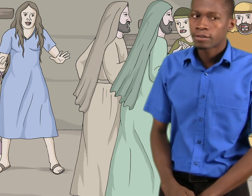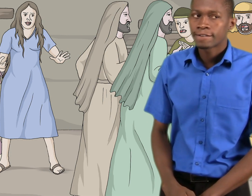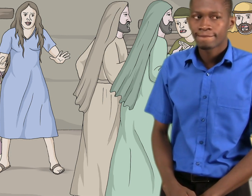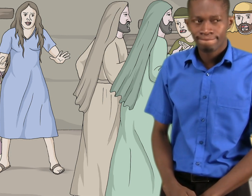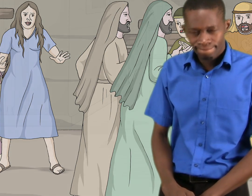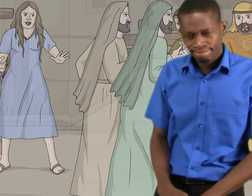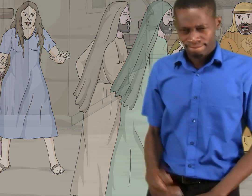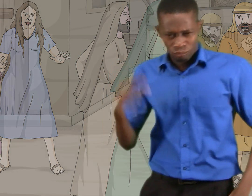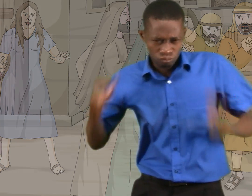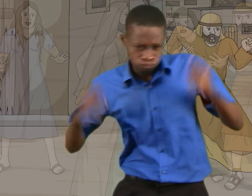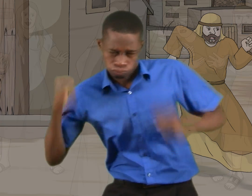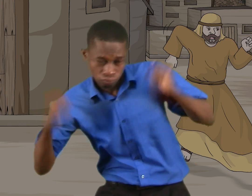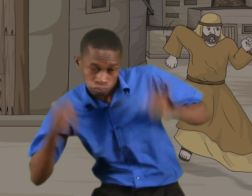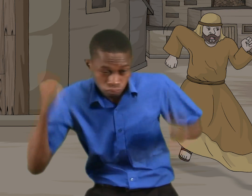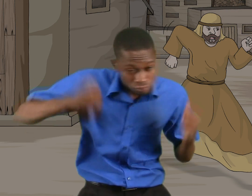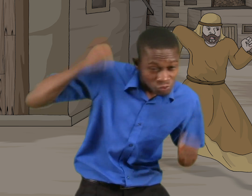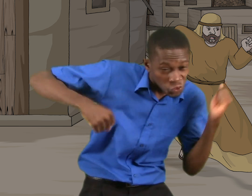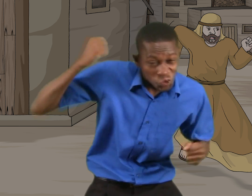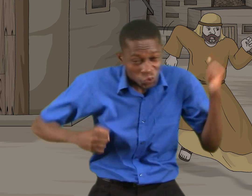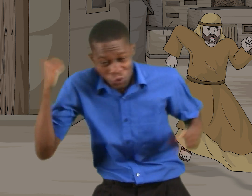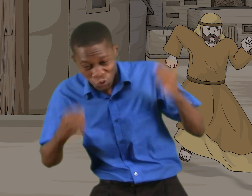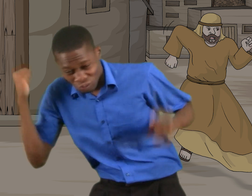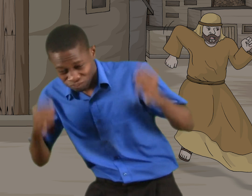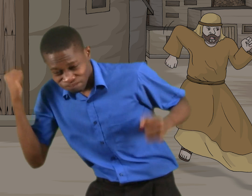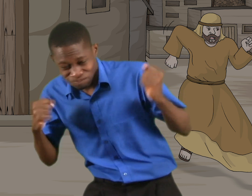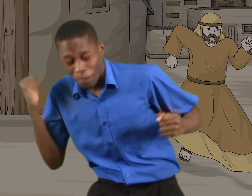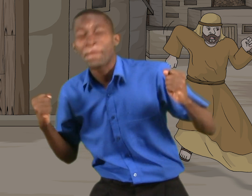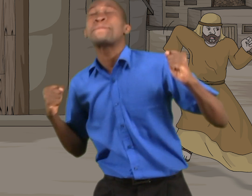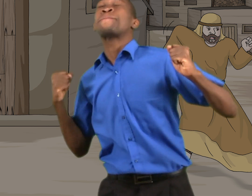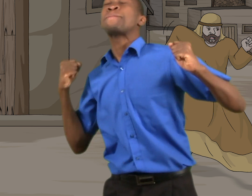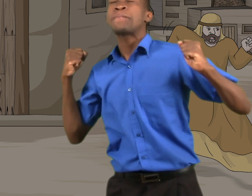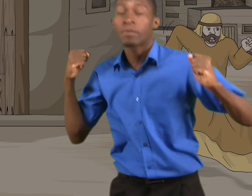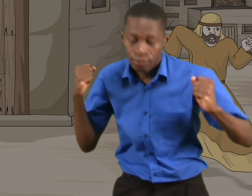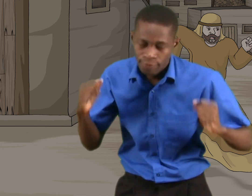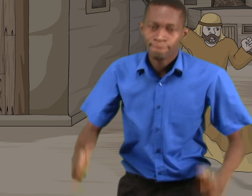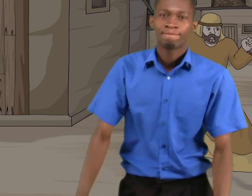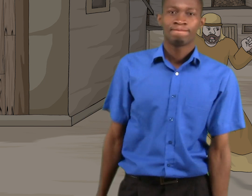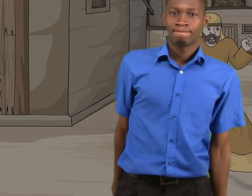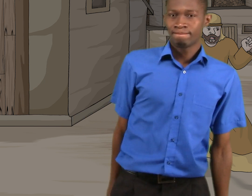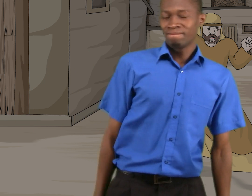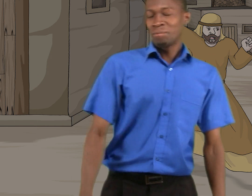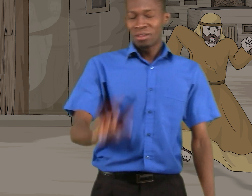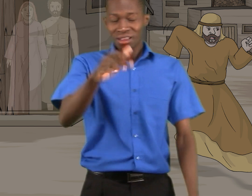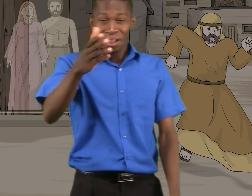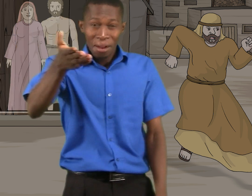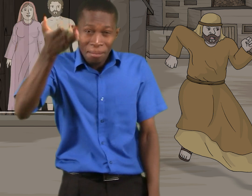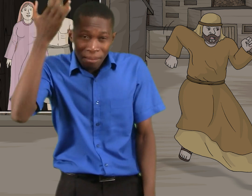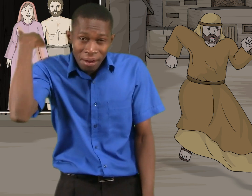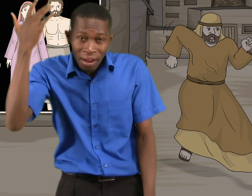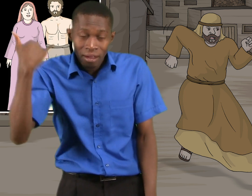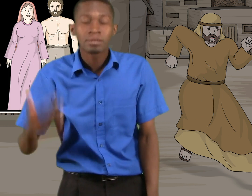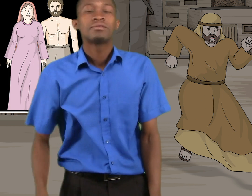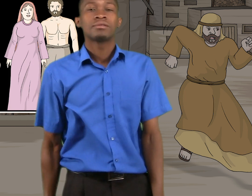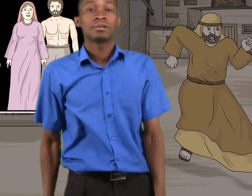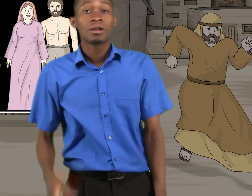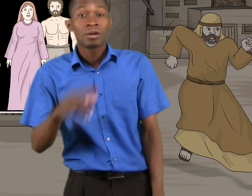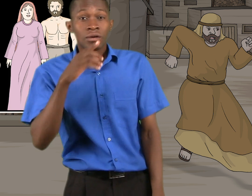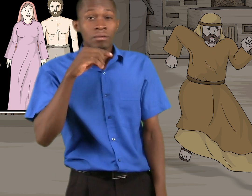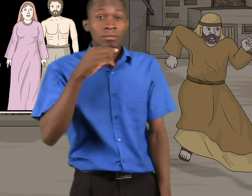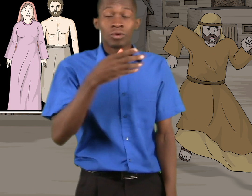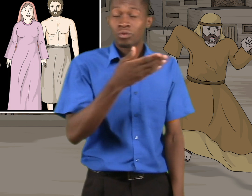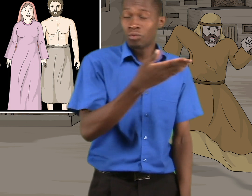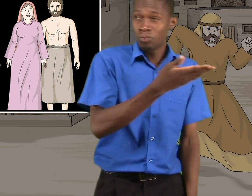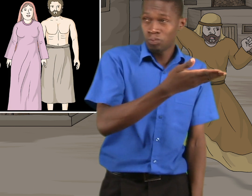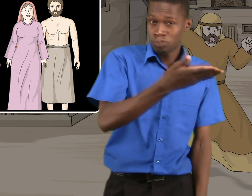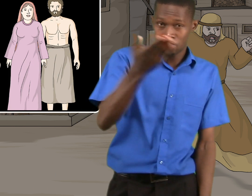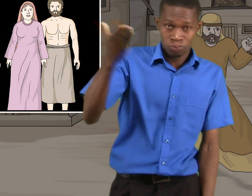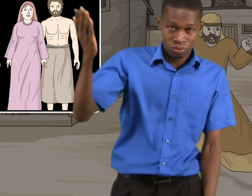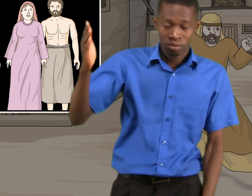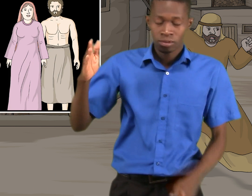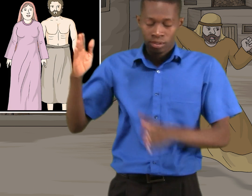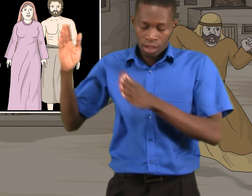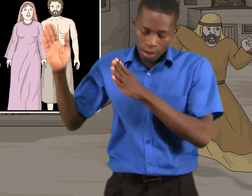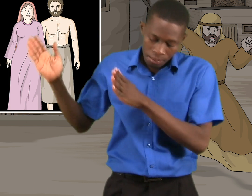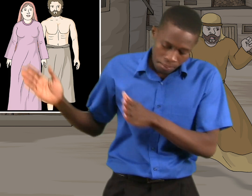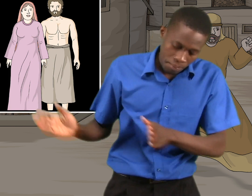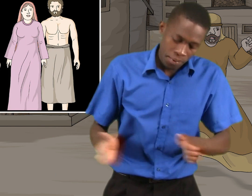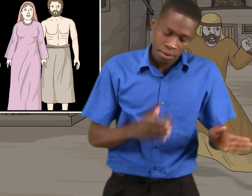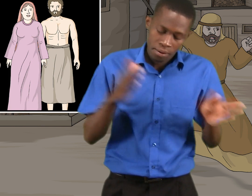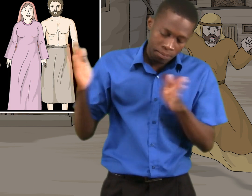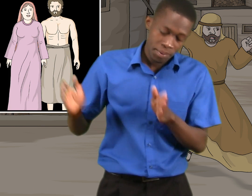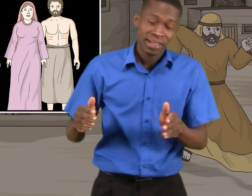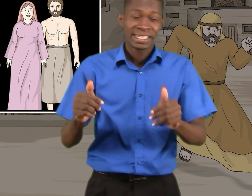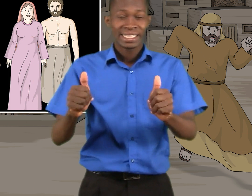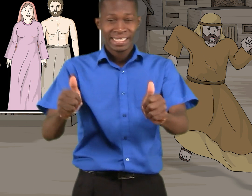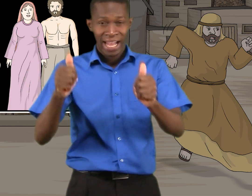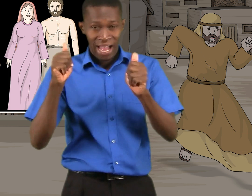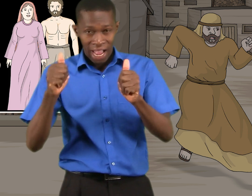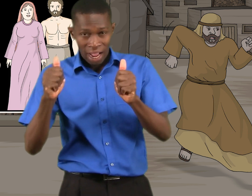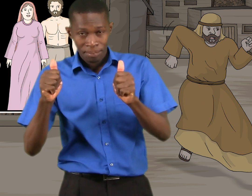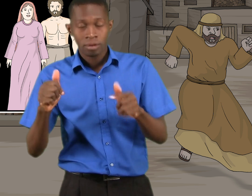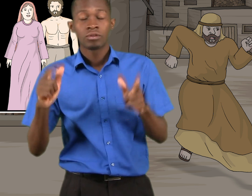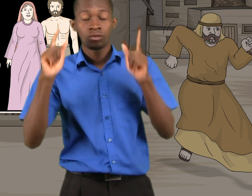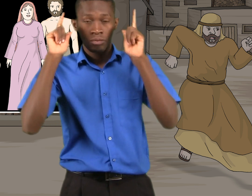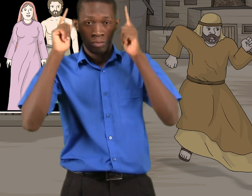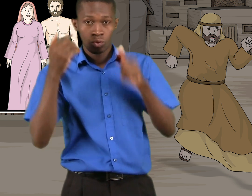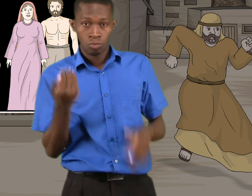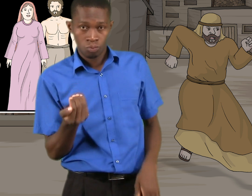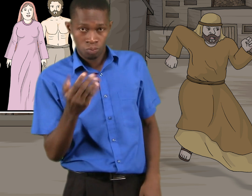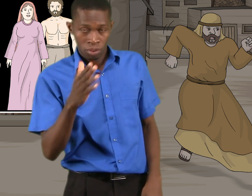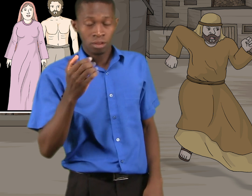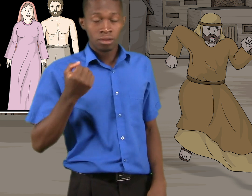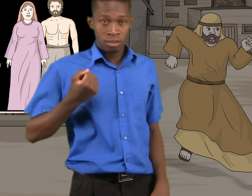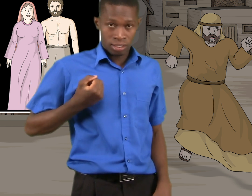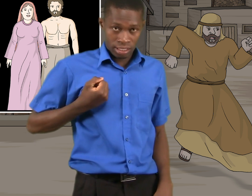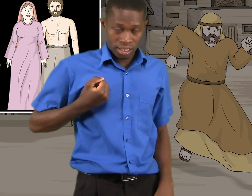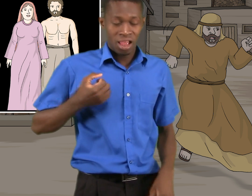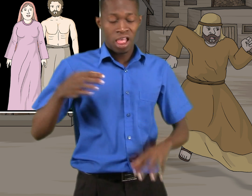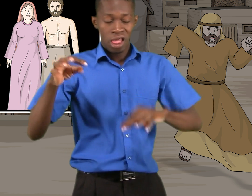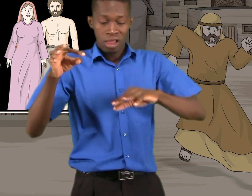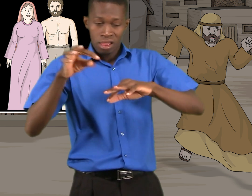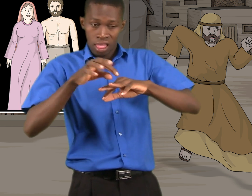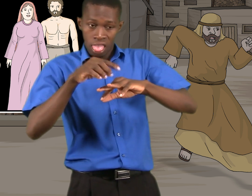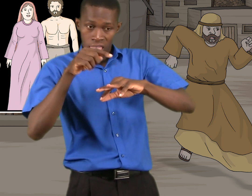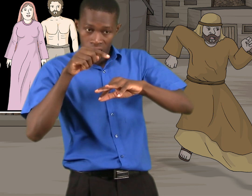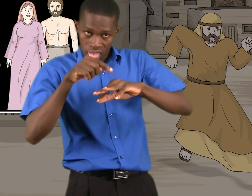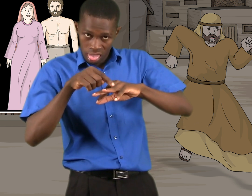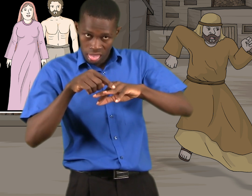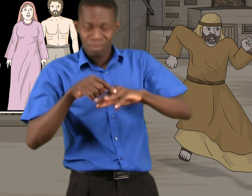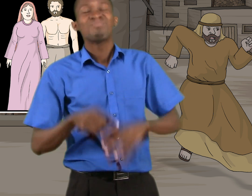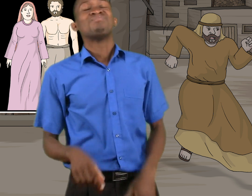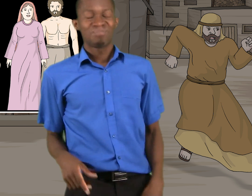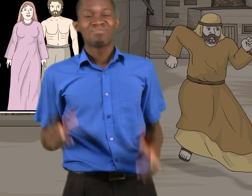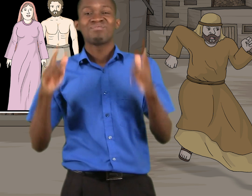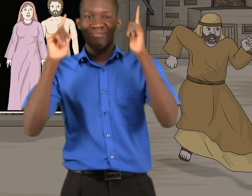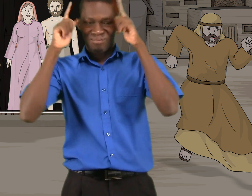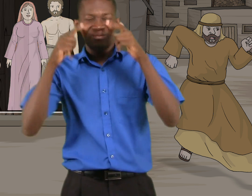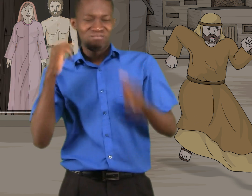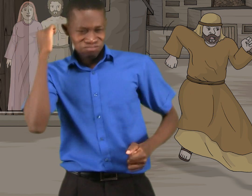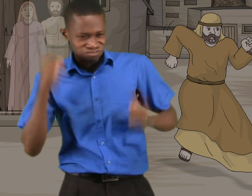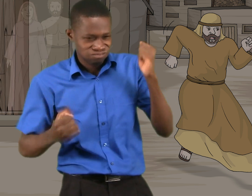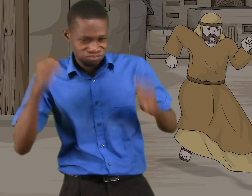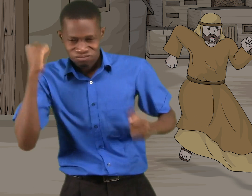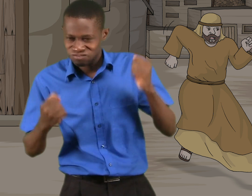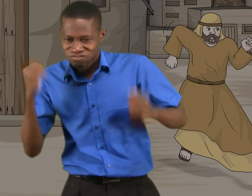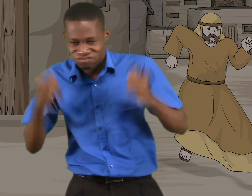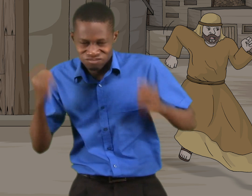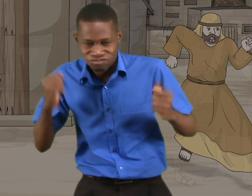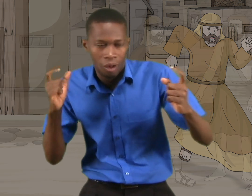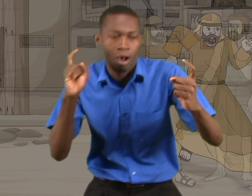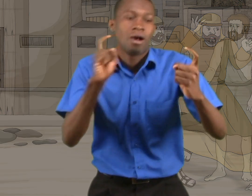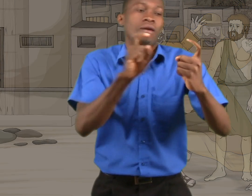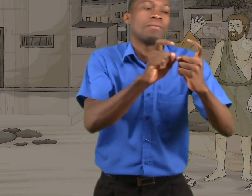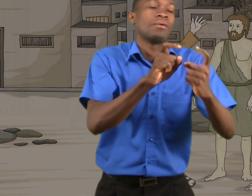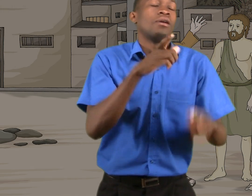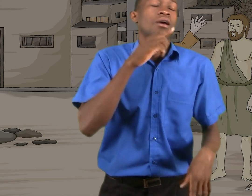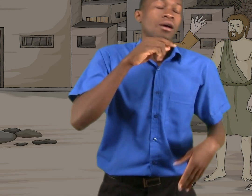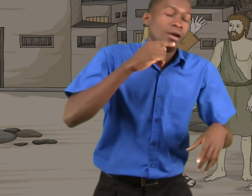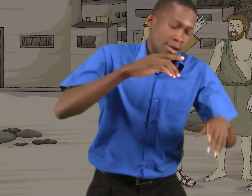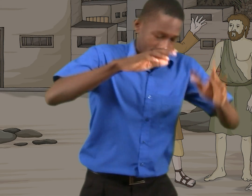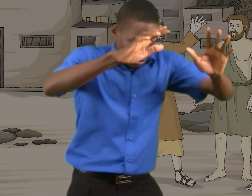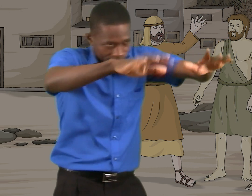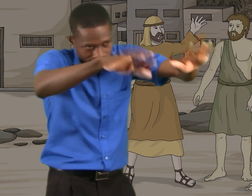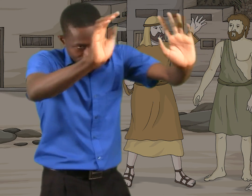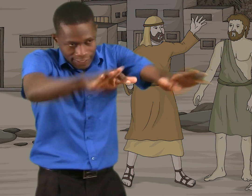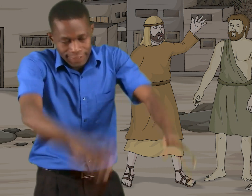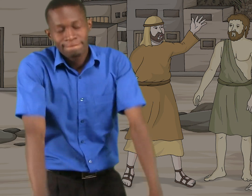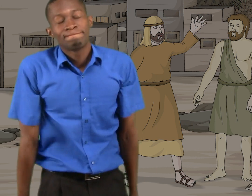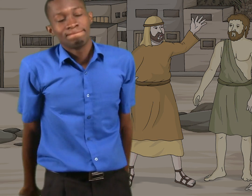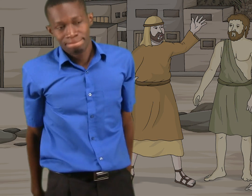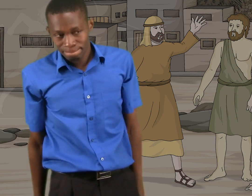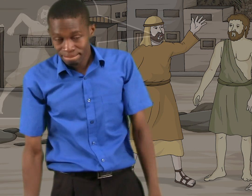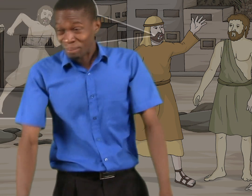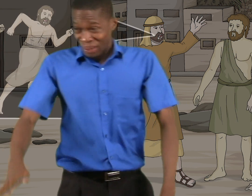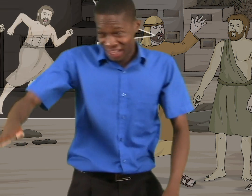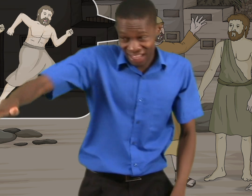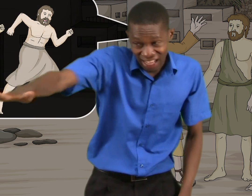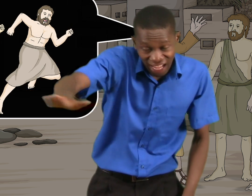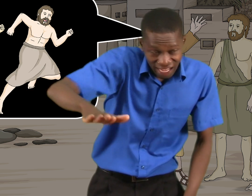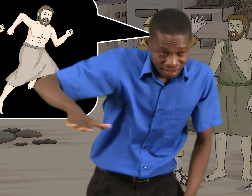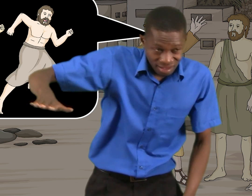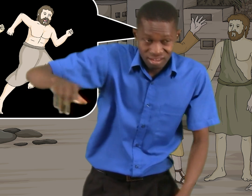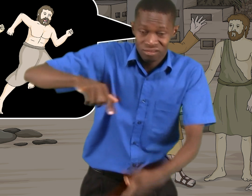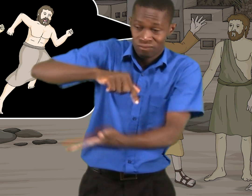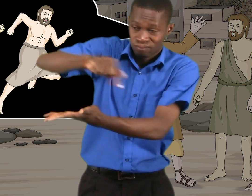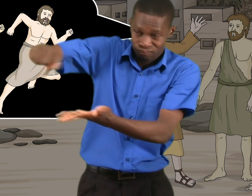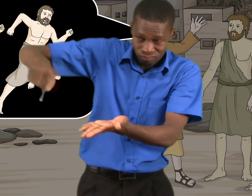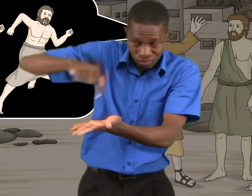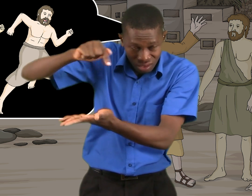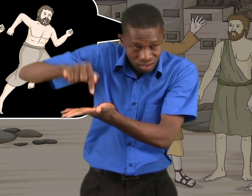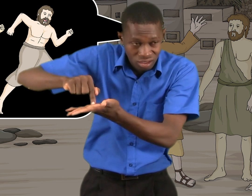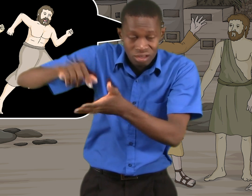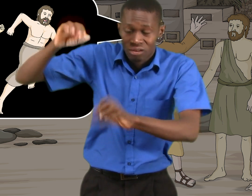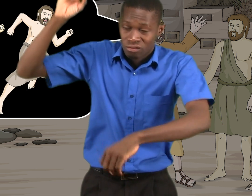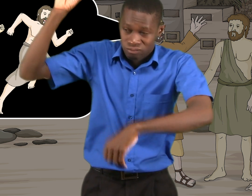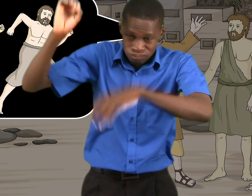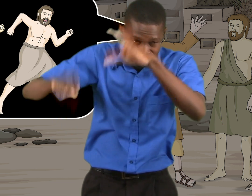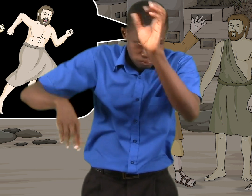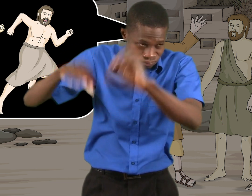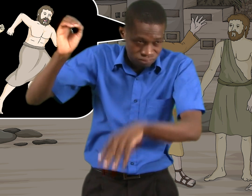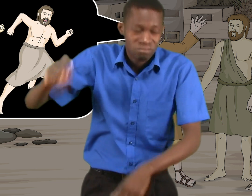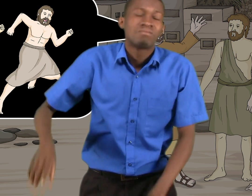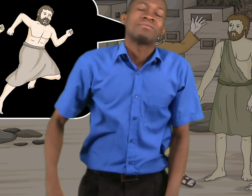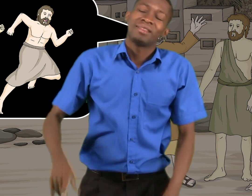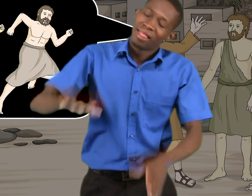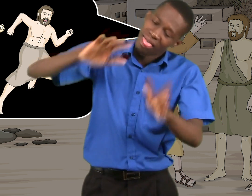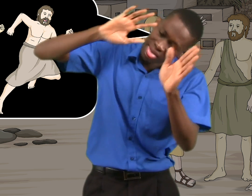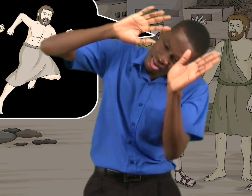So Lot went out and spoke to the sons-in-law who were pledged in marriage to his daughters.